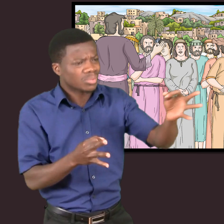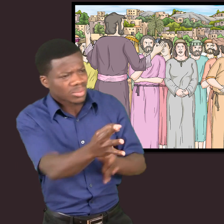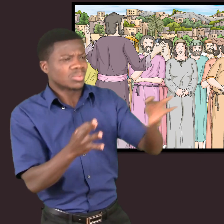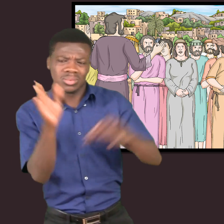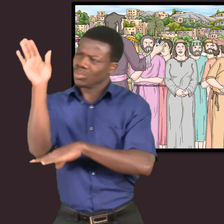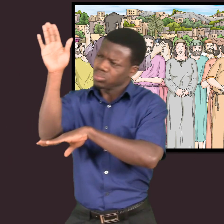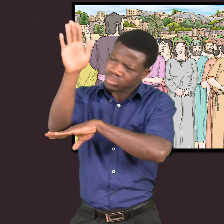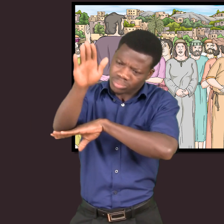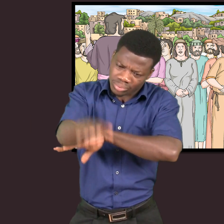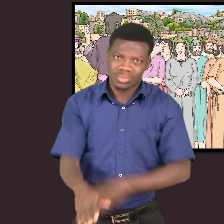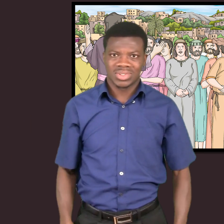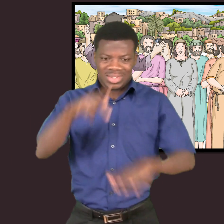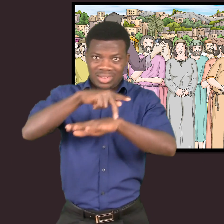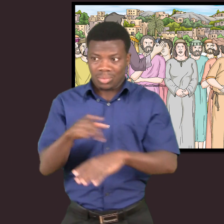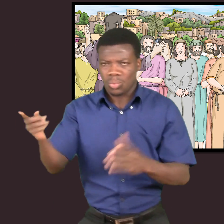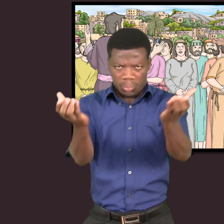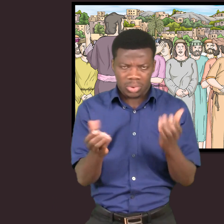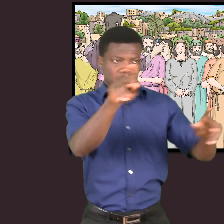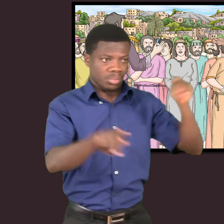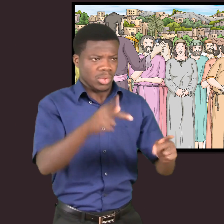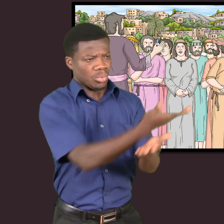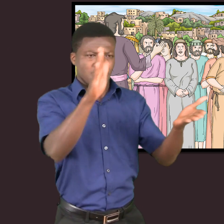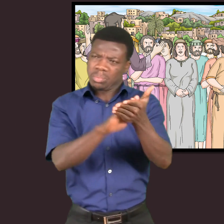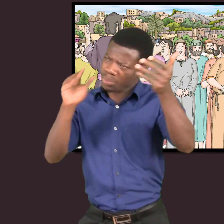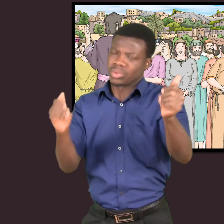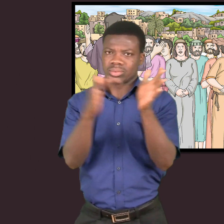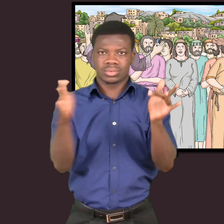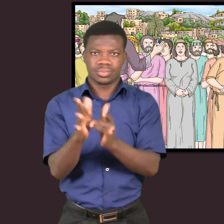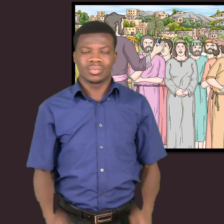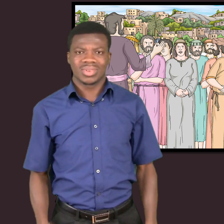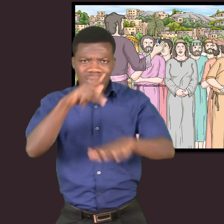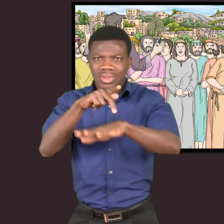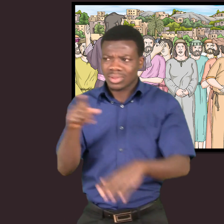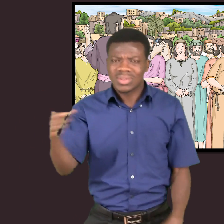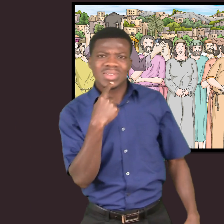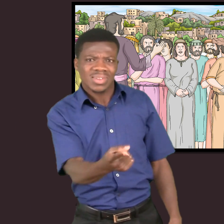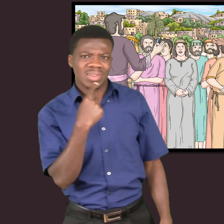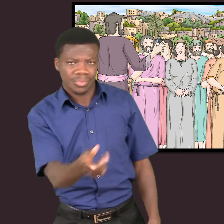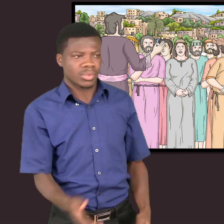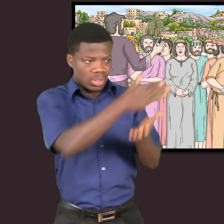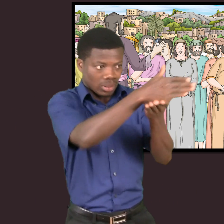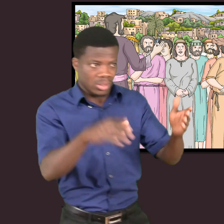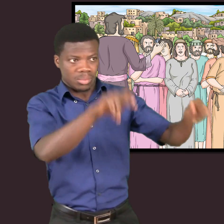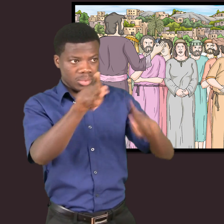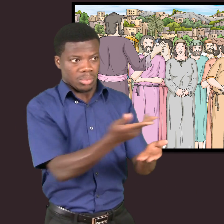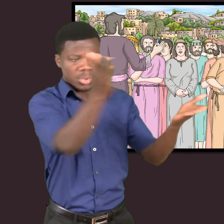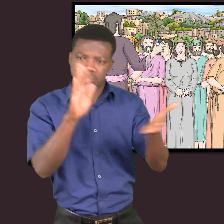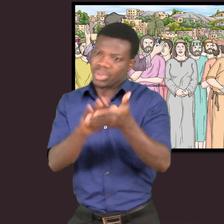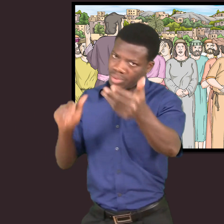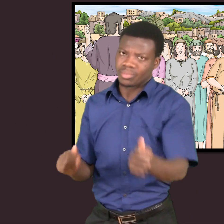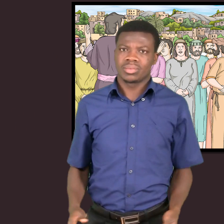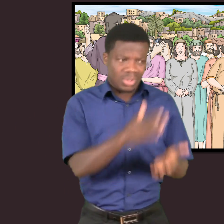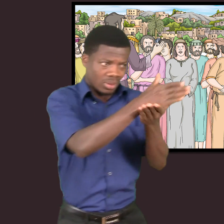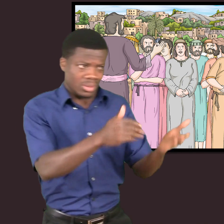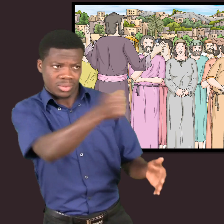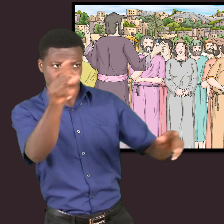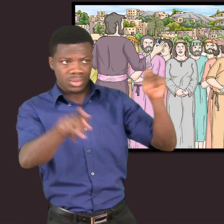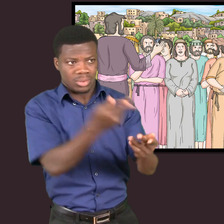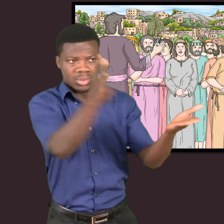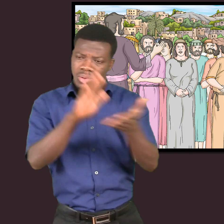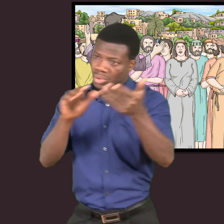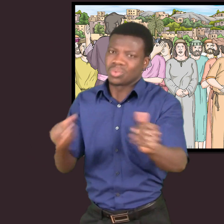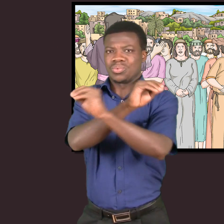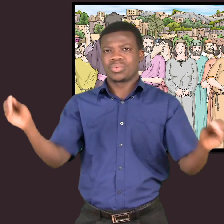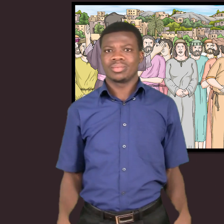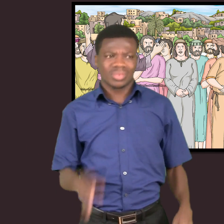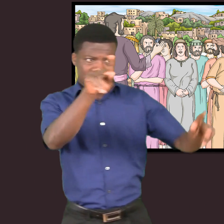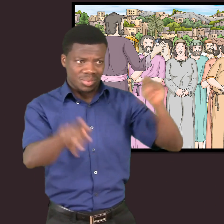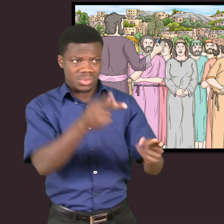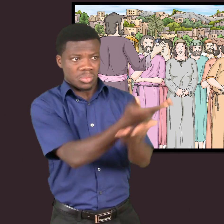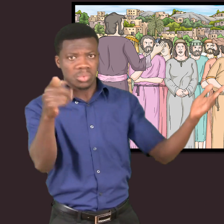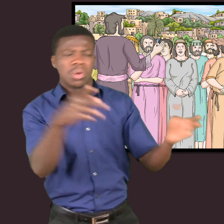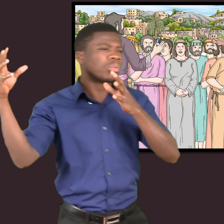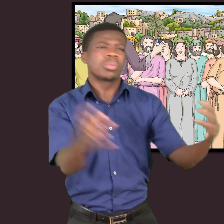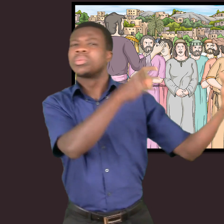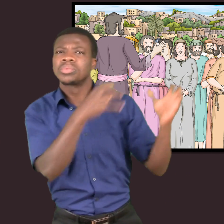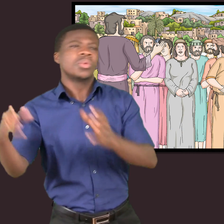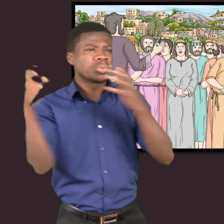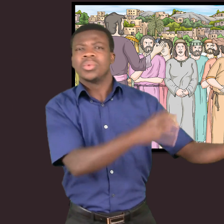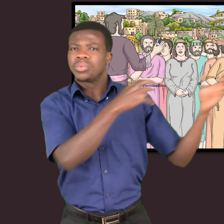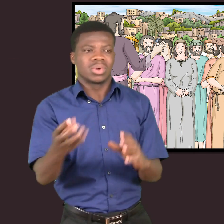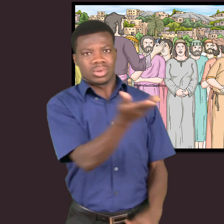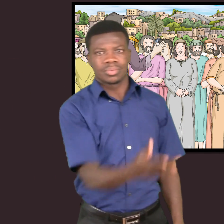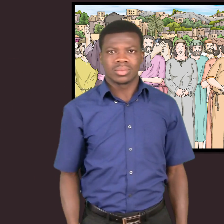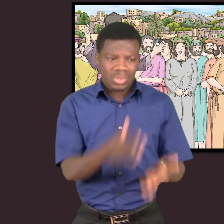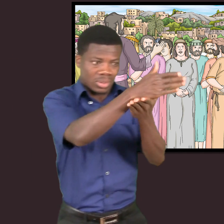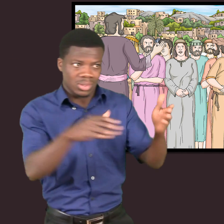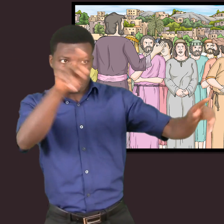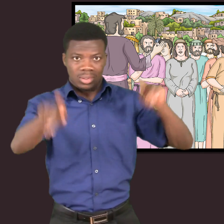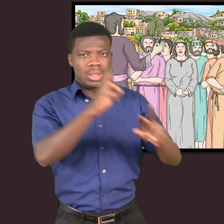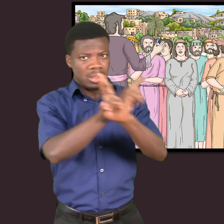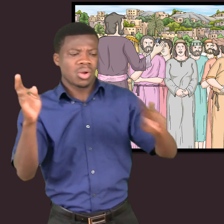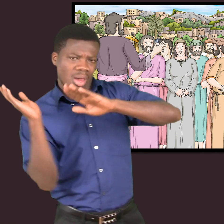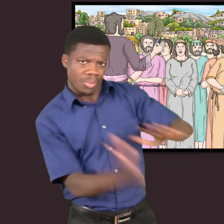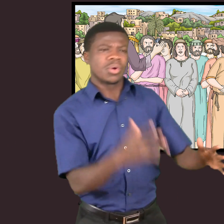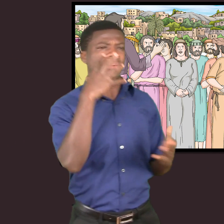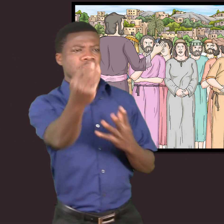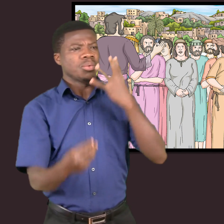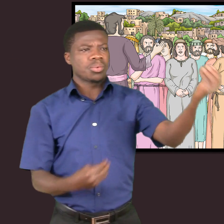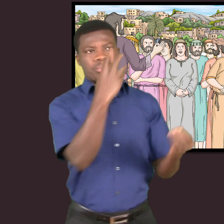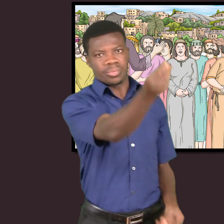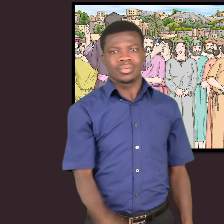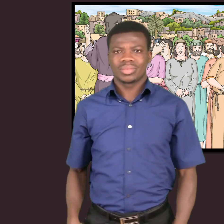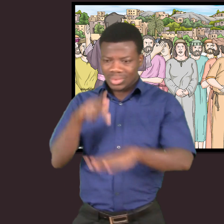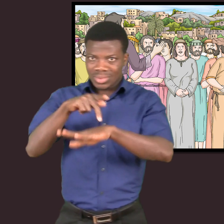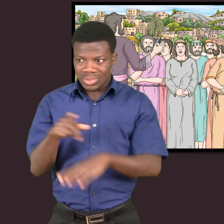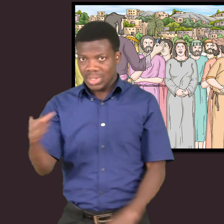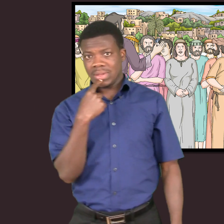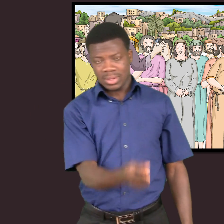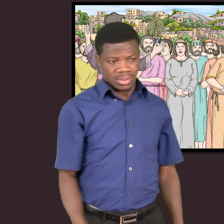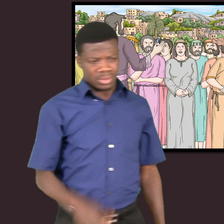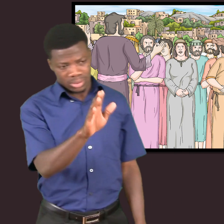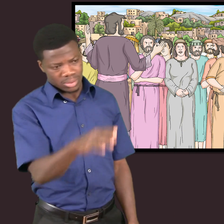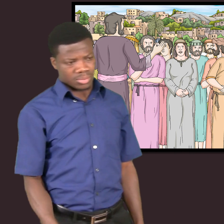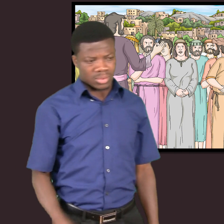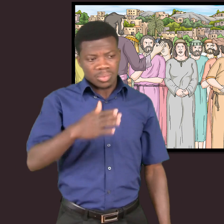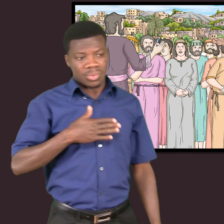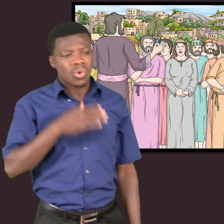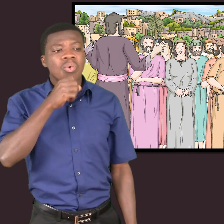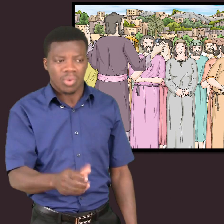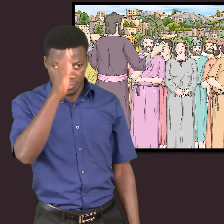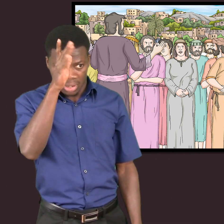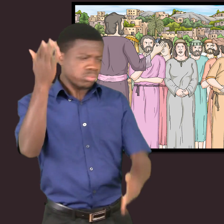Some of them were convinced by what he said, but others refused to believe.